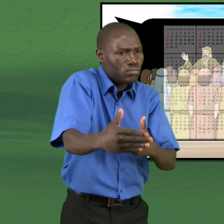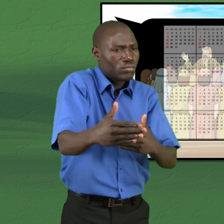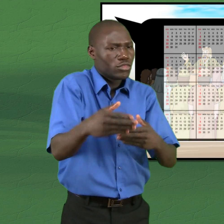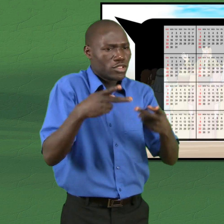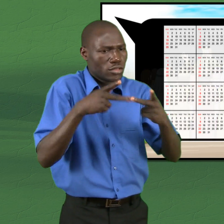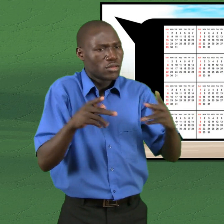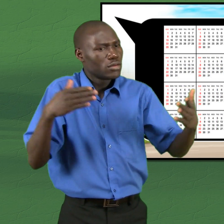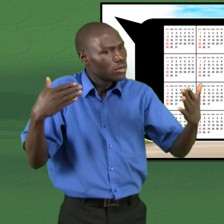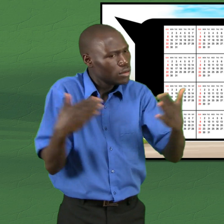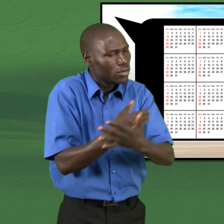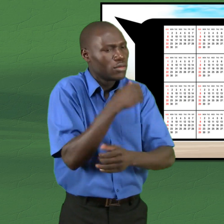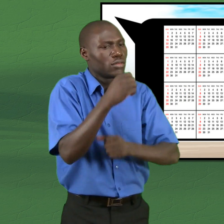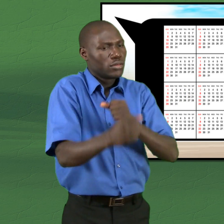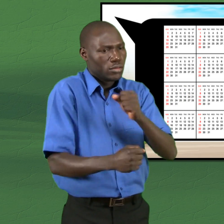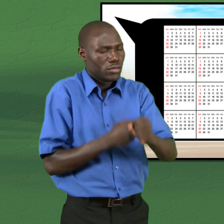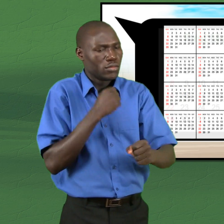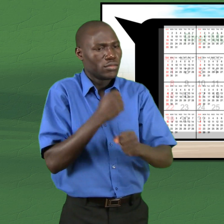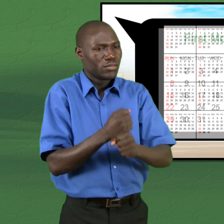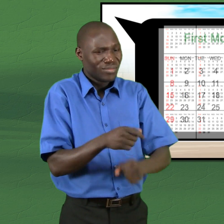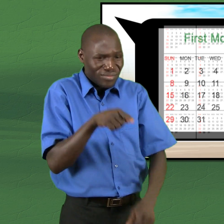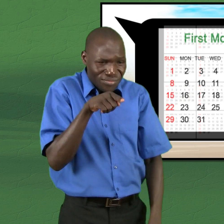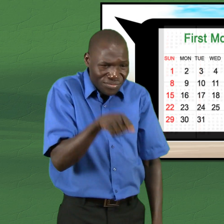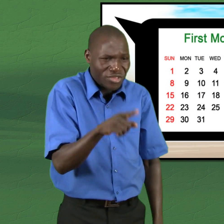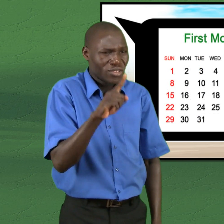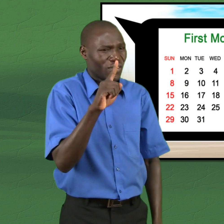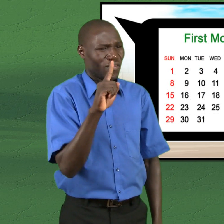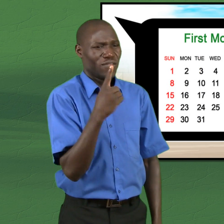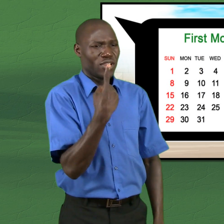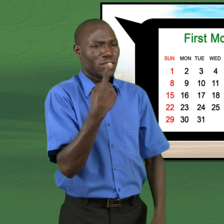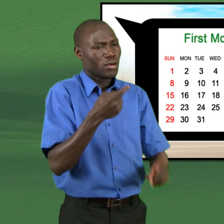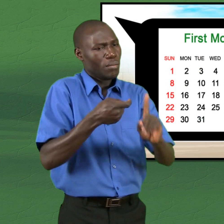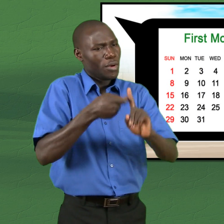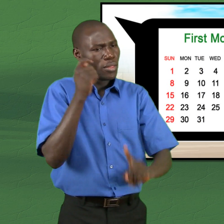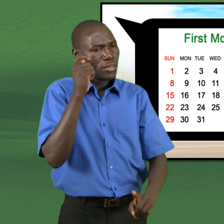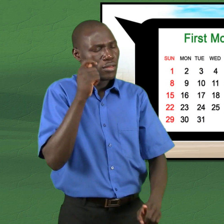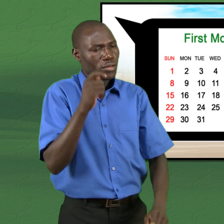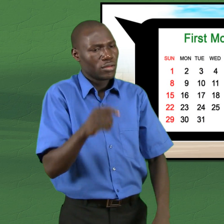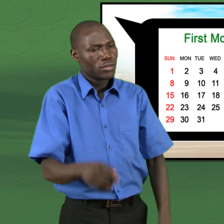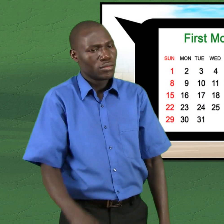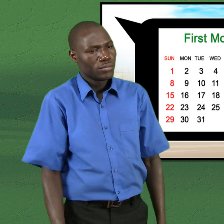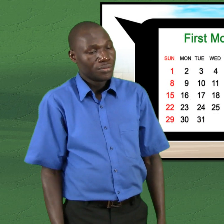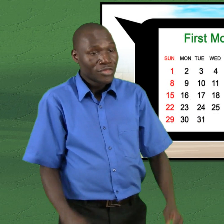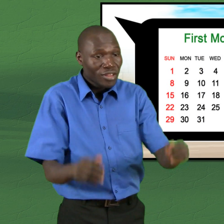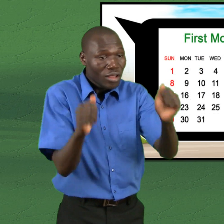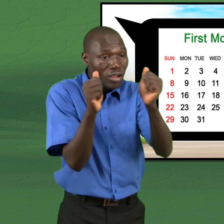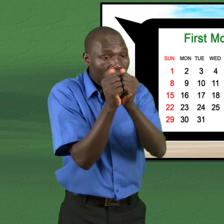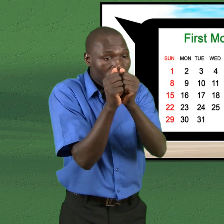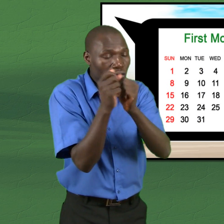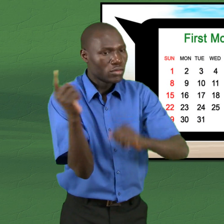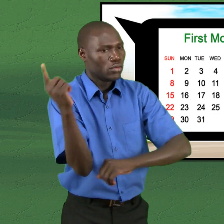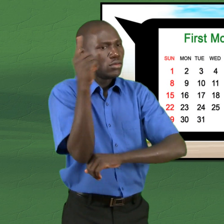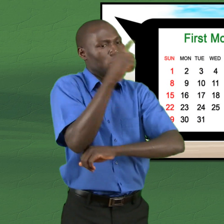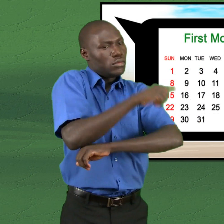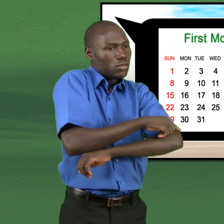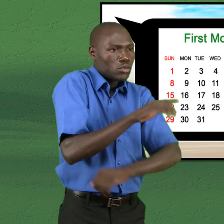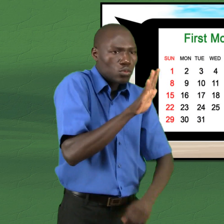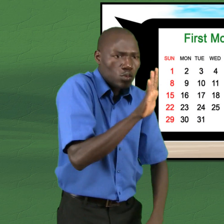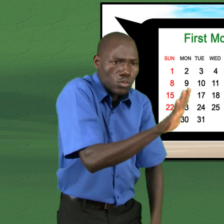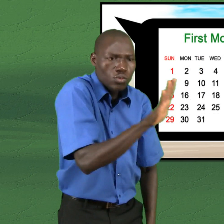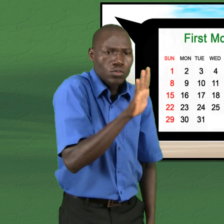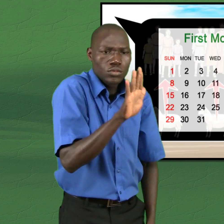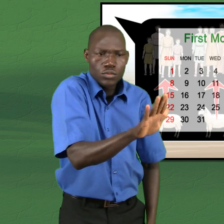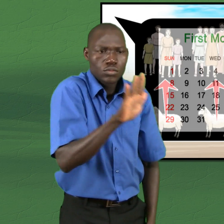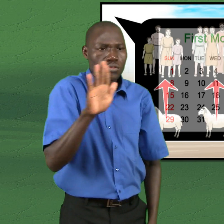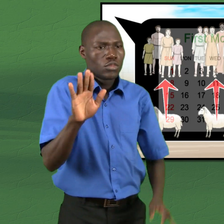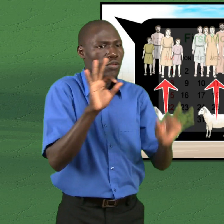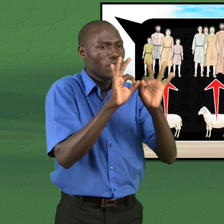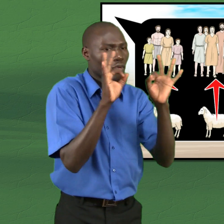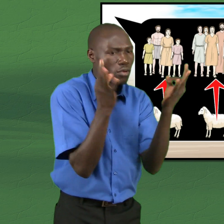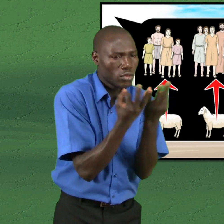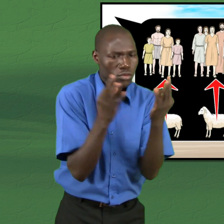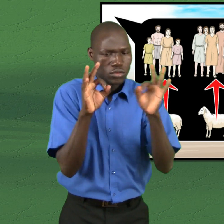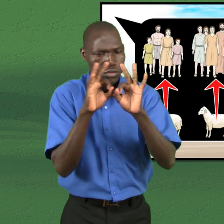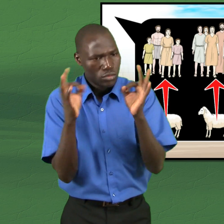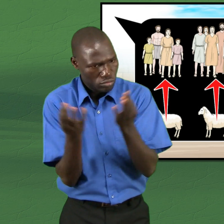it shall be the first month of your year.